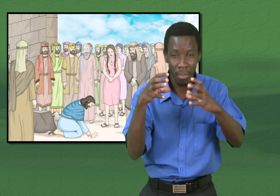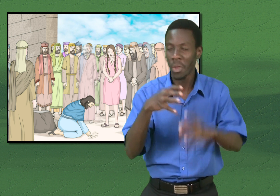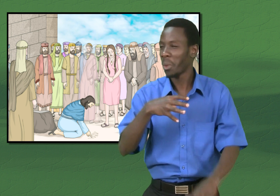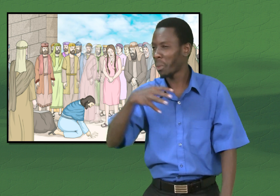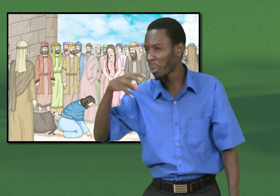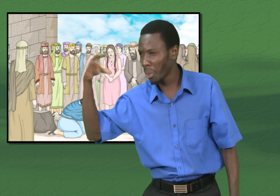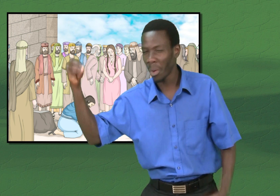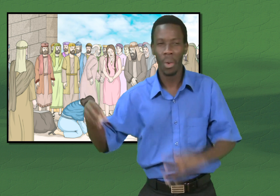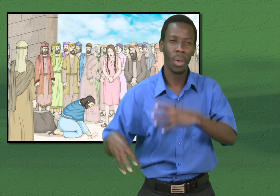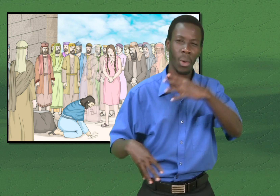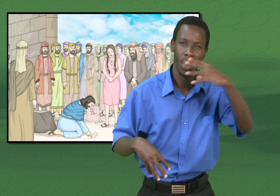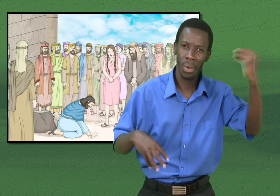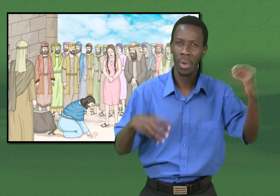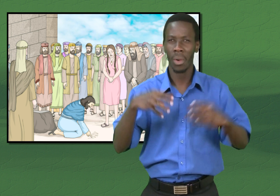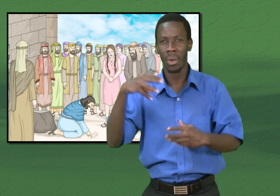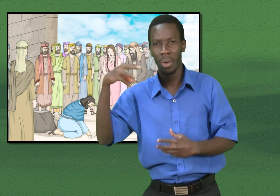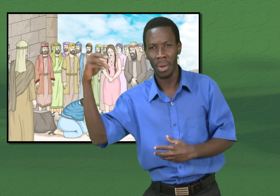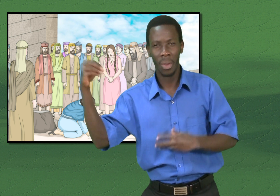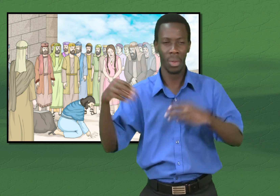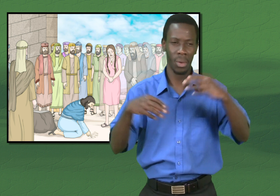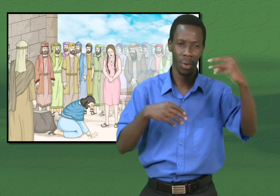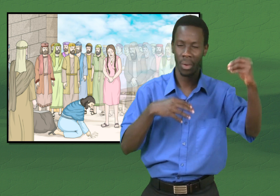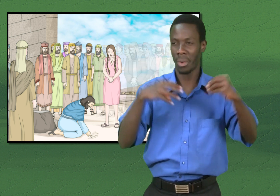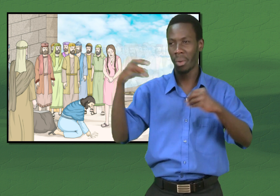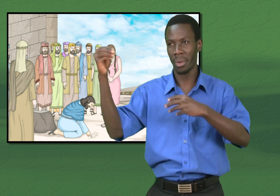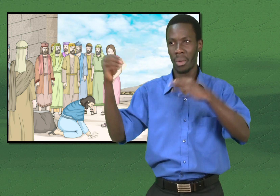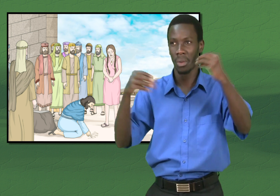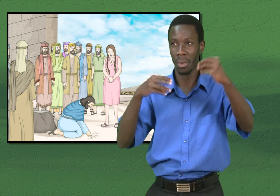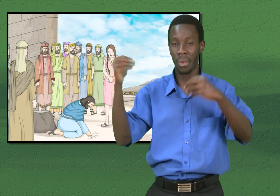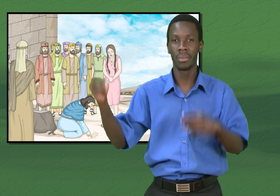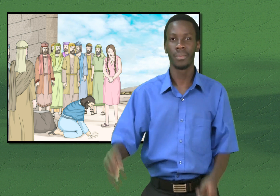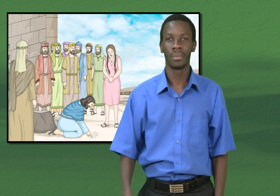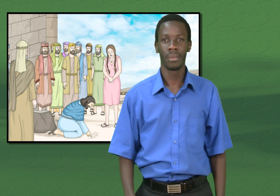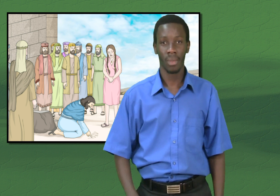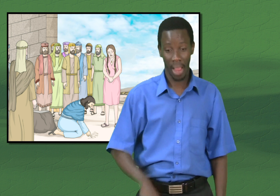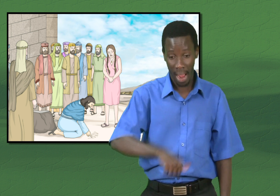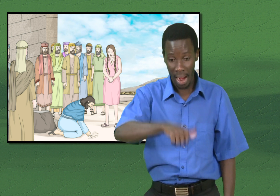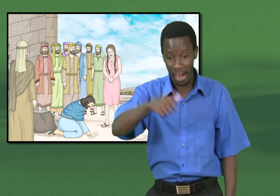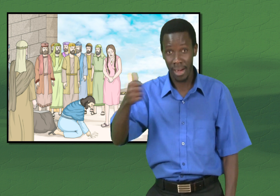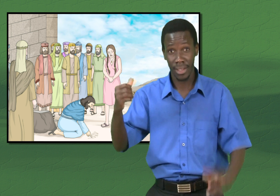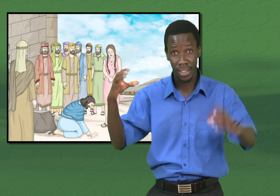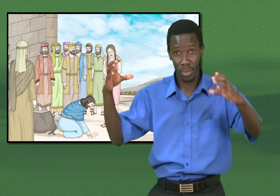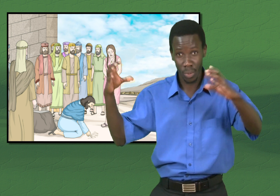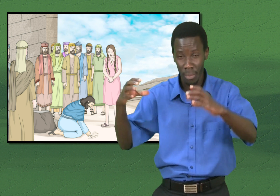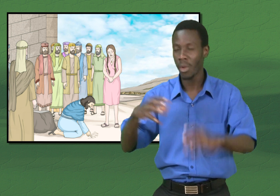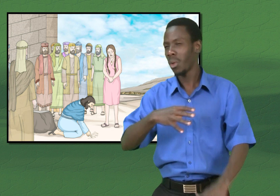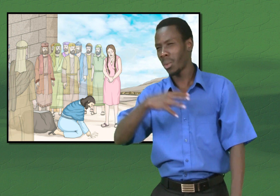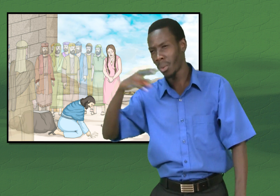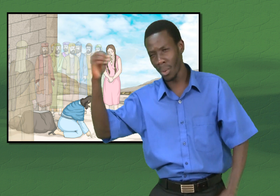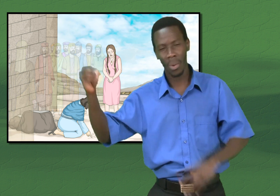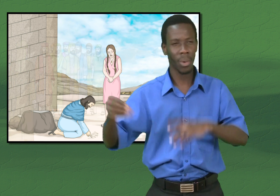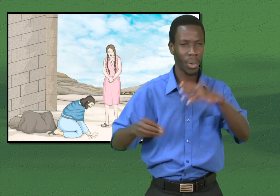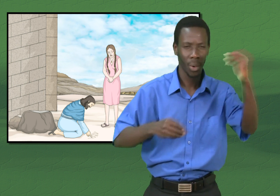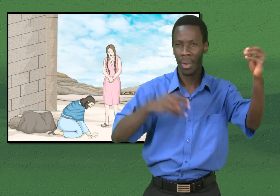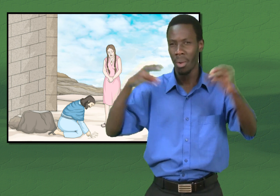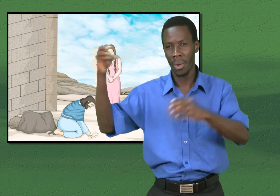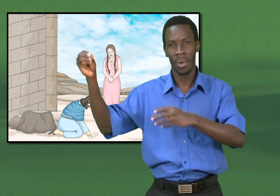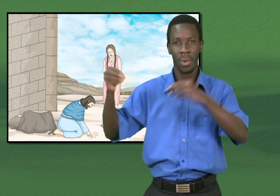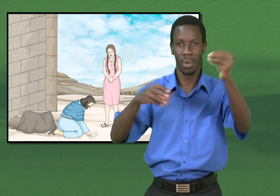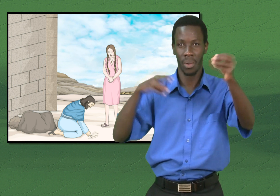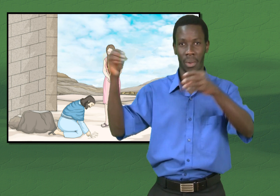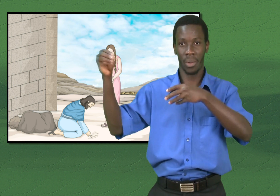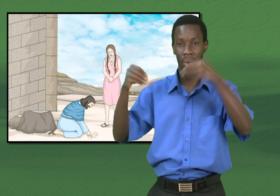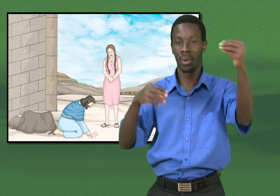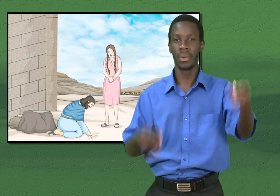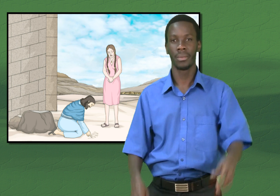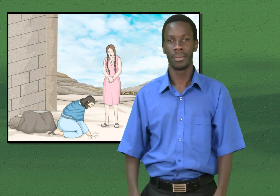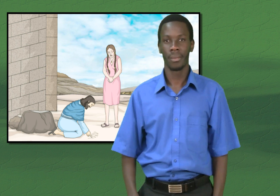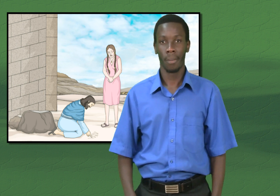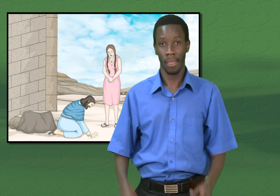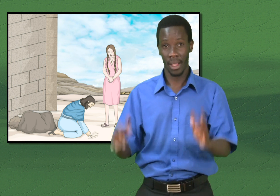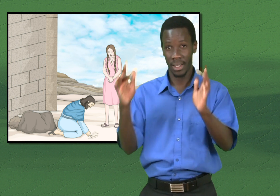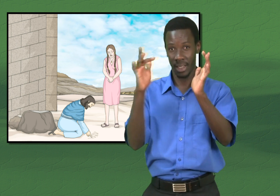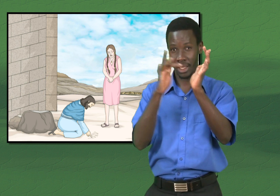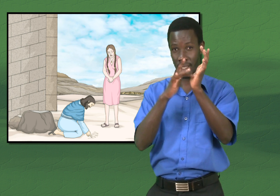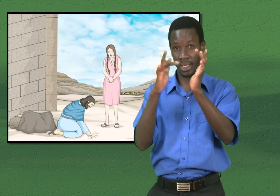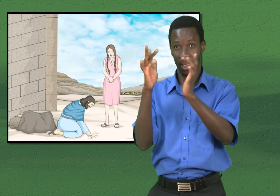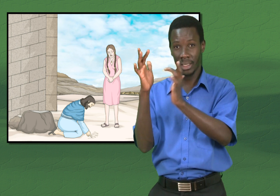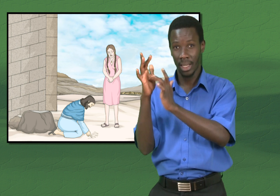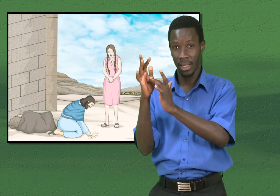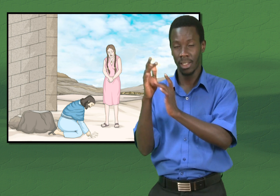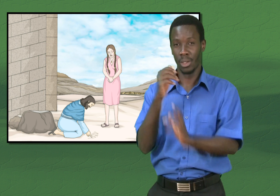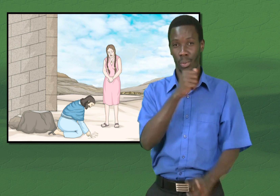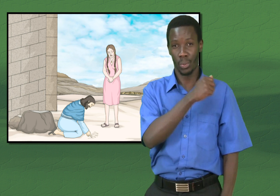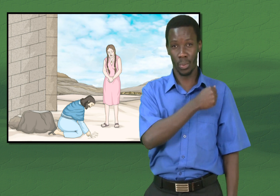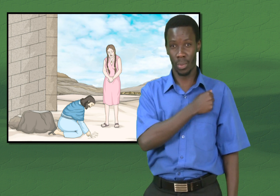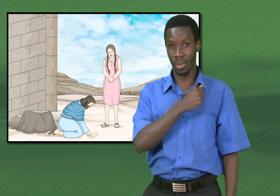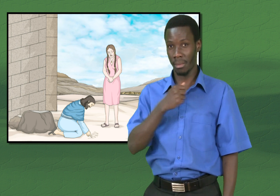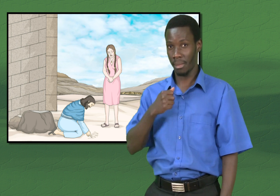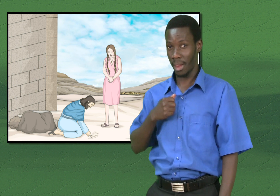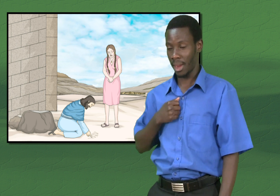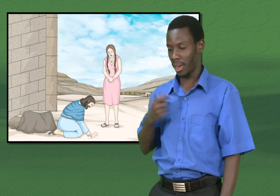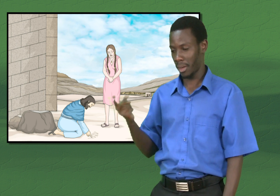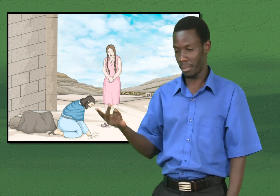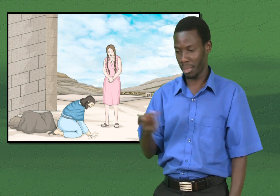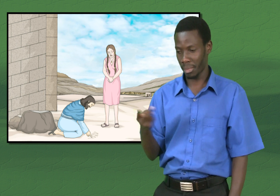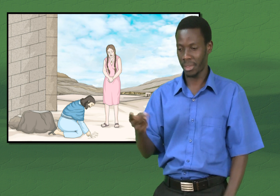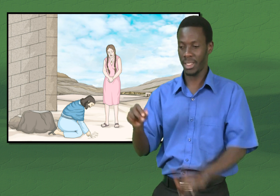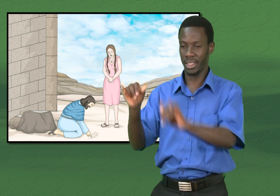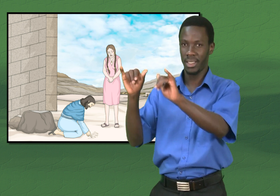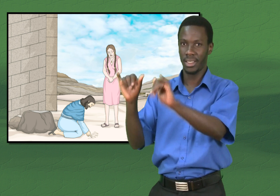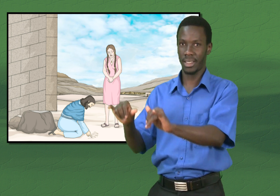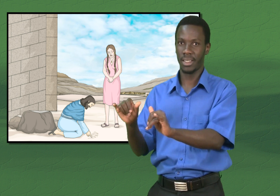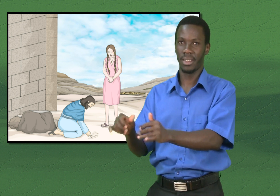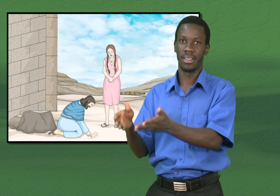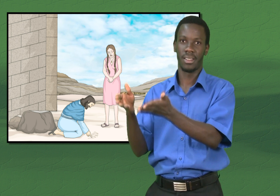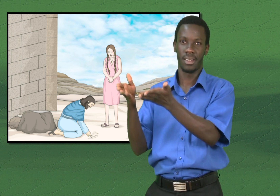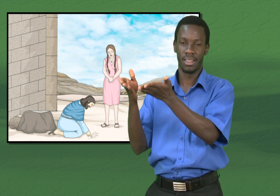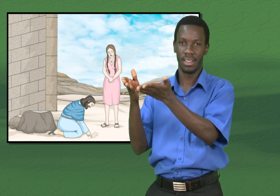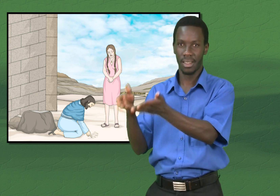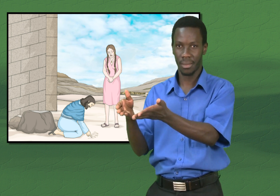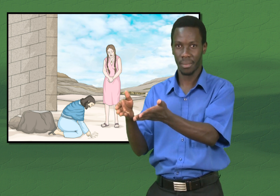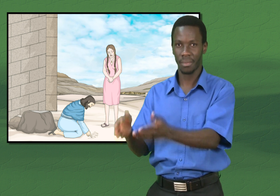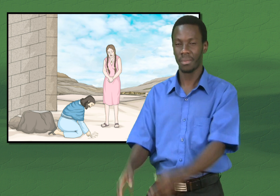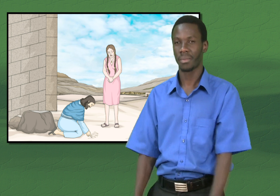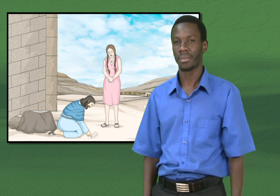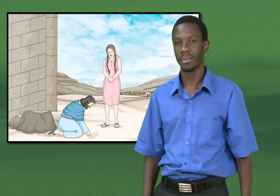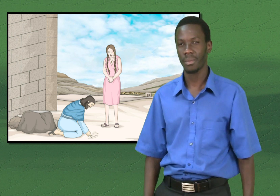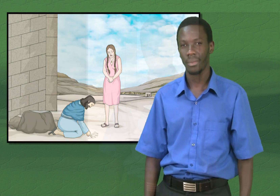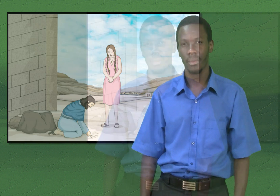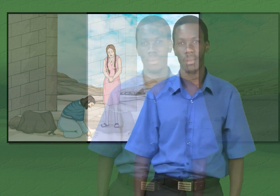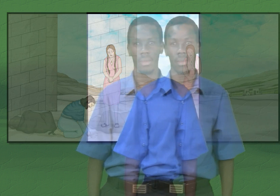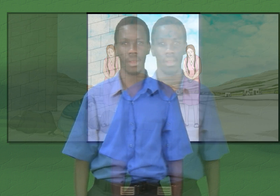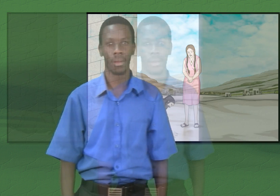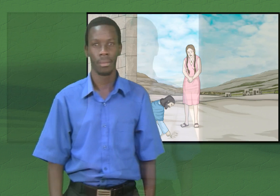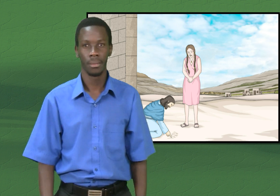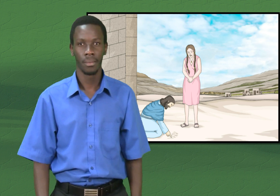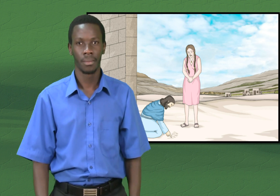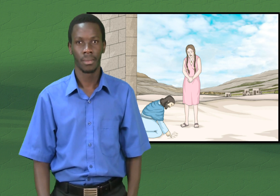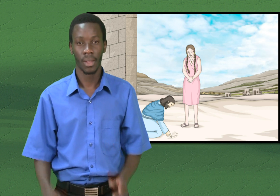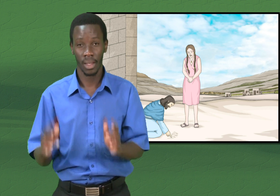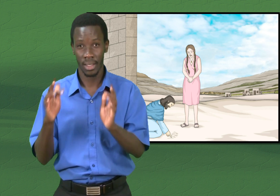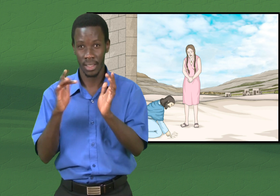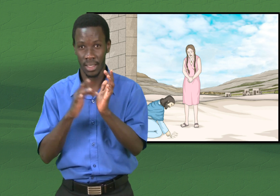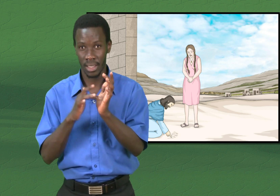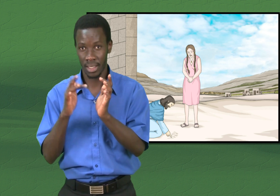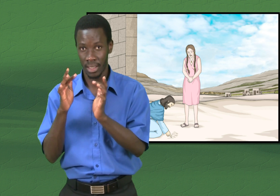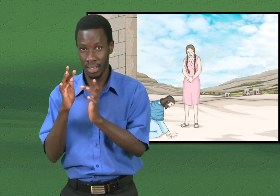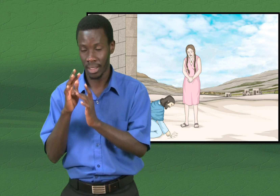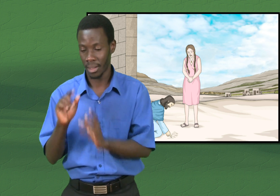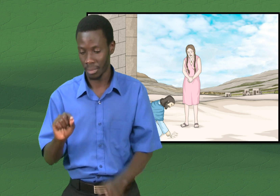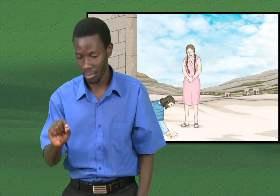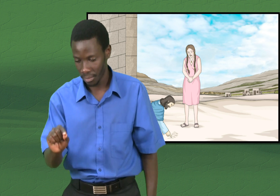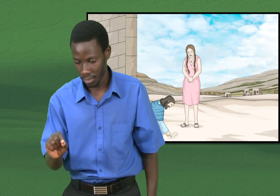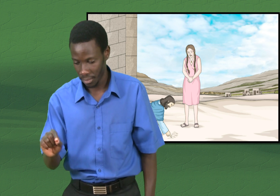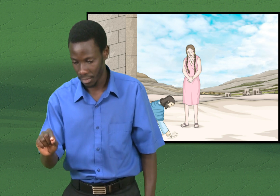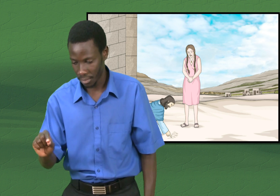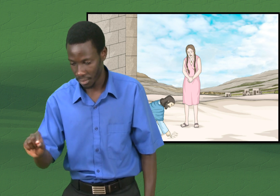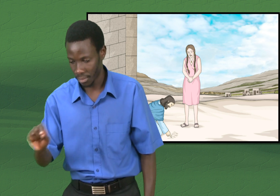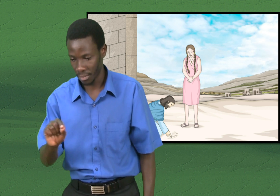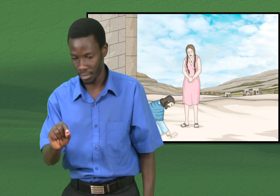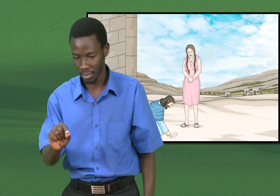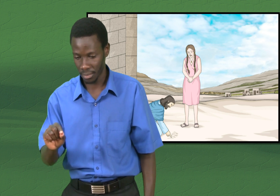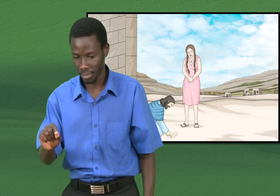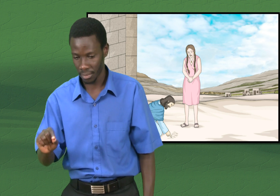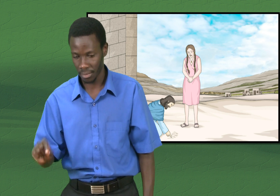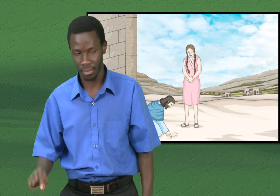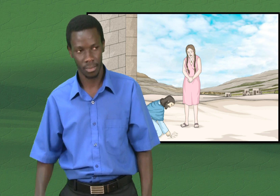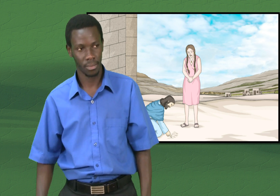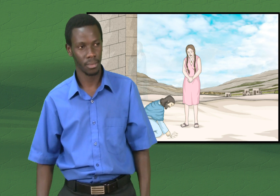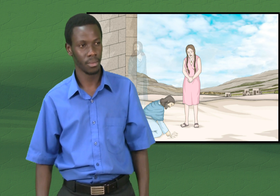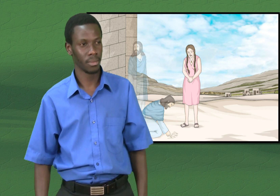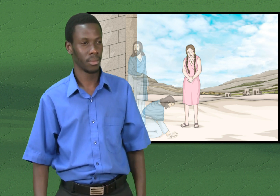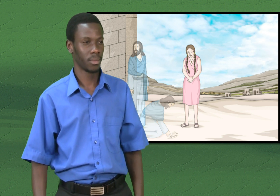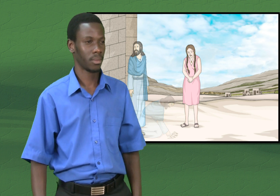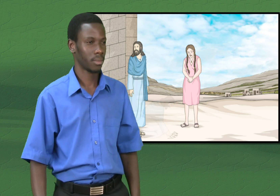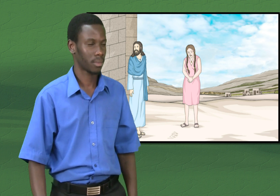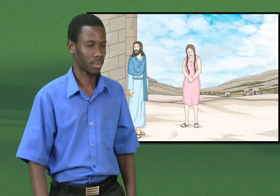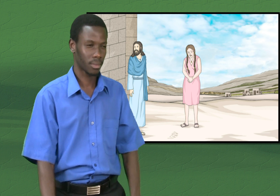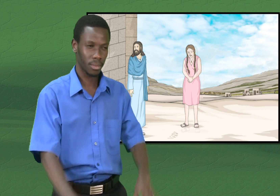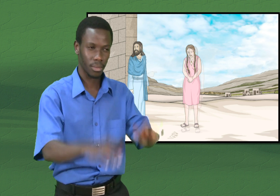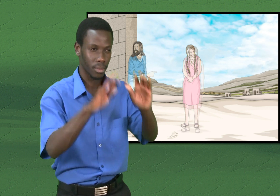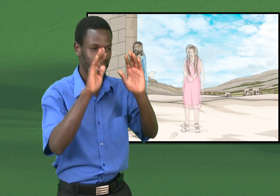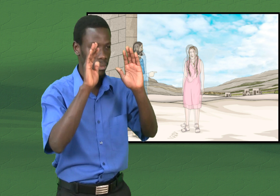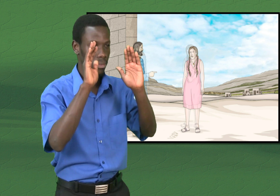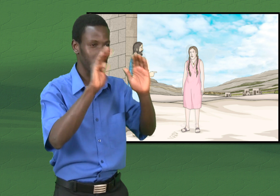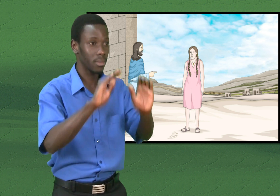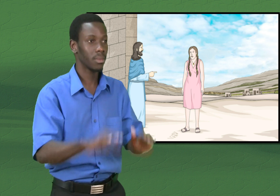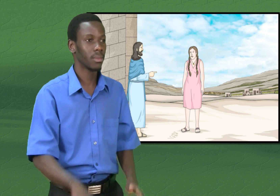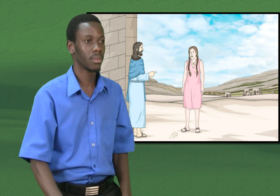When they heard this, they began to go away one by one, beginning with the older ones, until only Jesus was left, with the woman standing there.